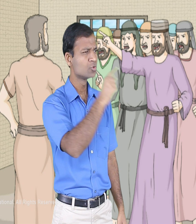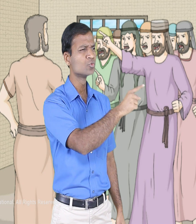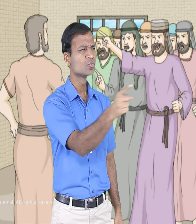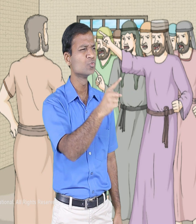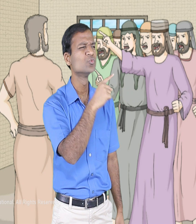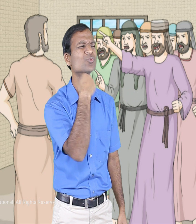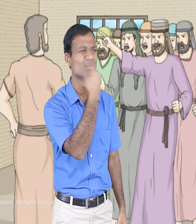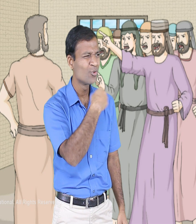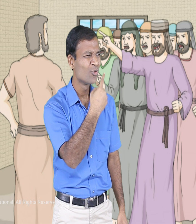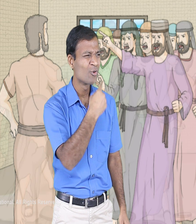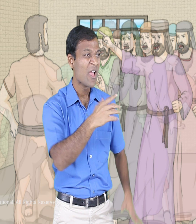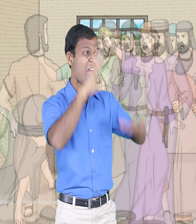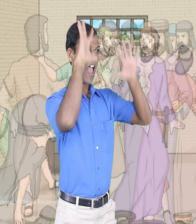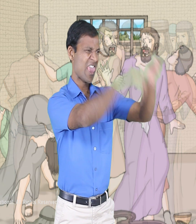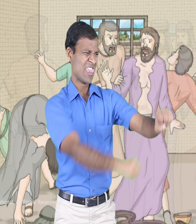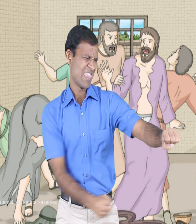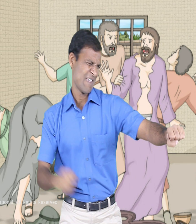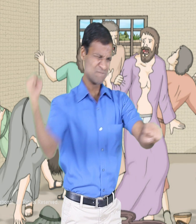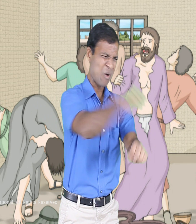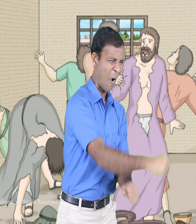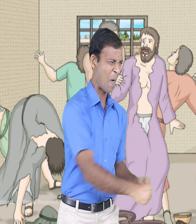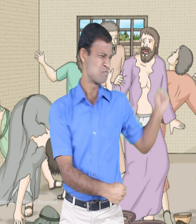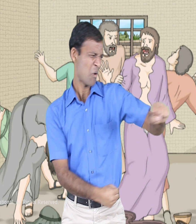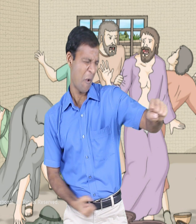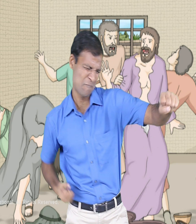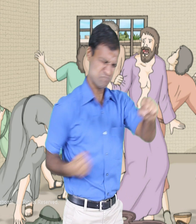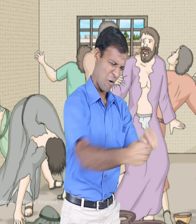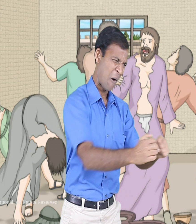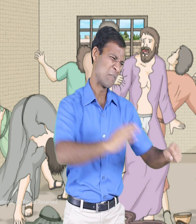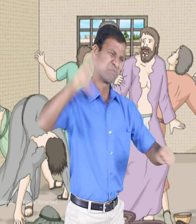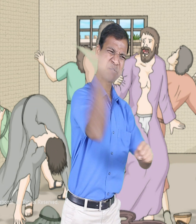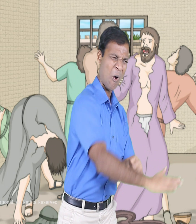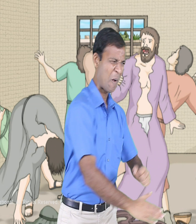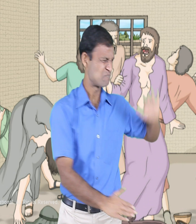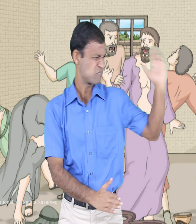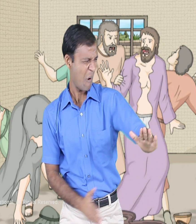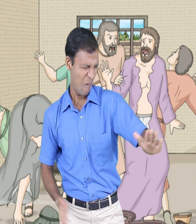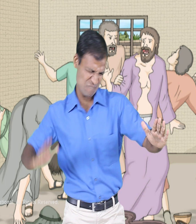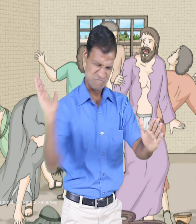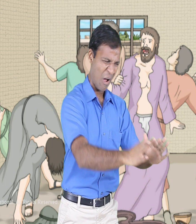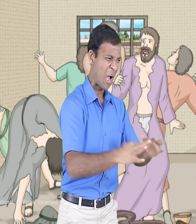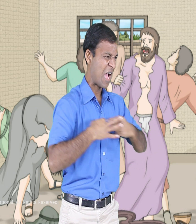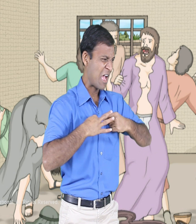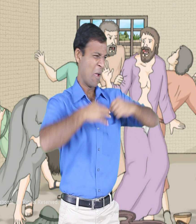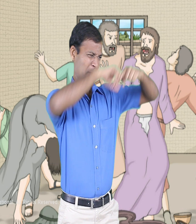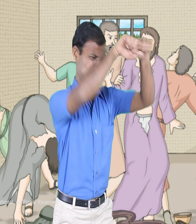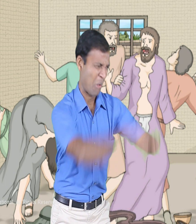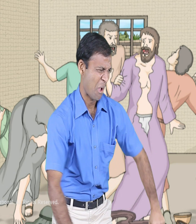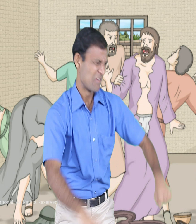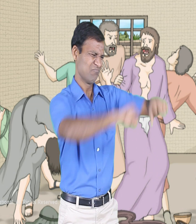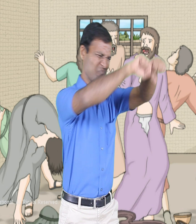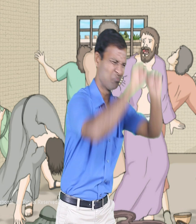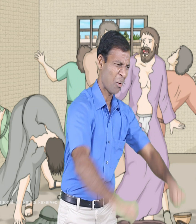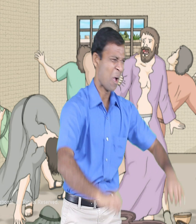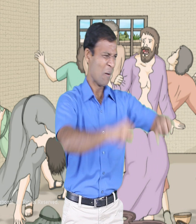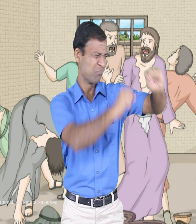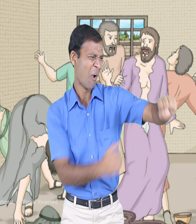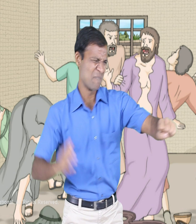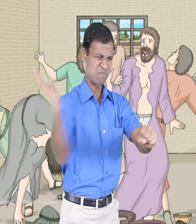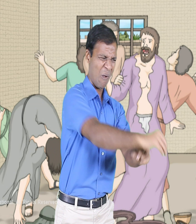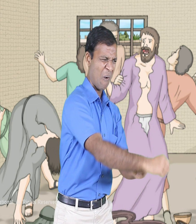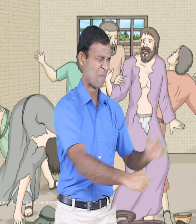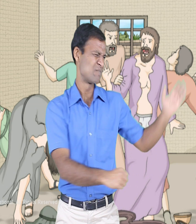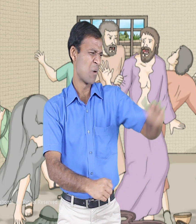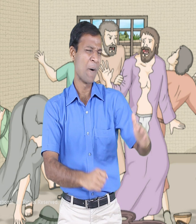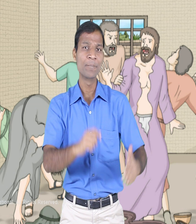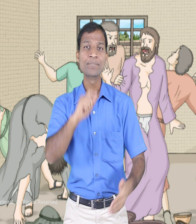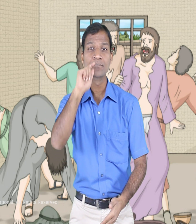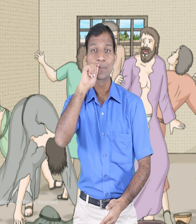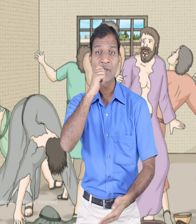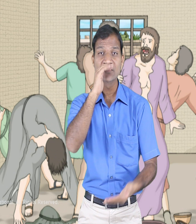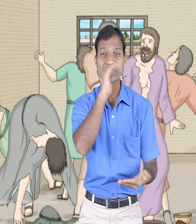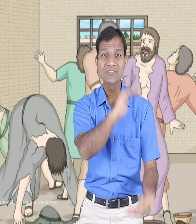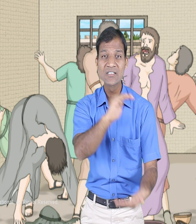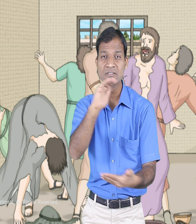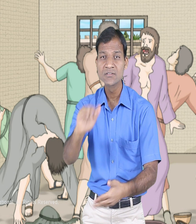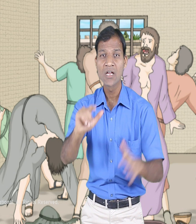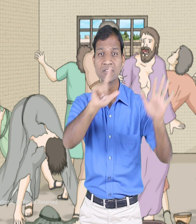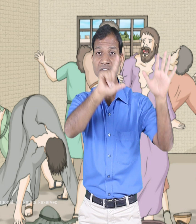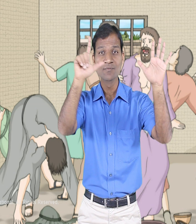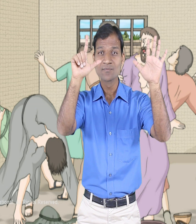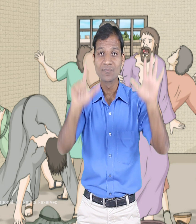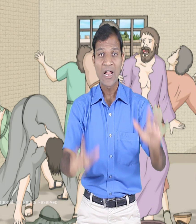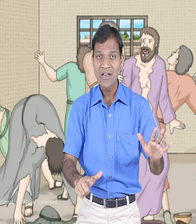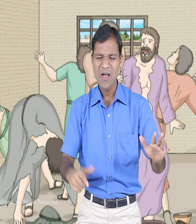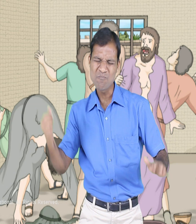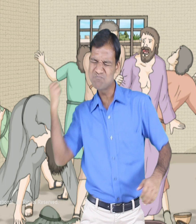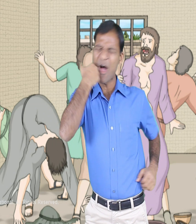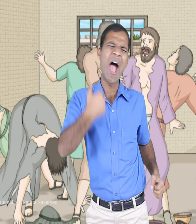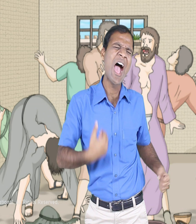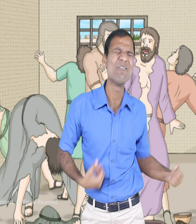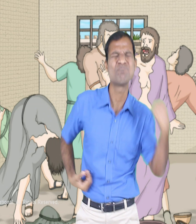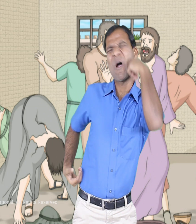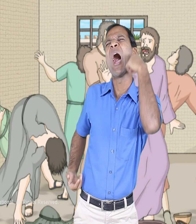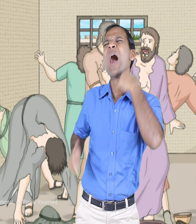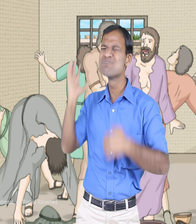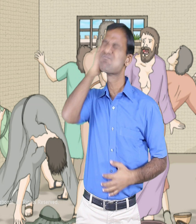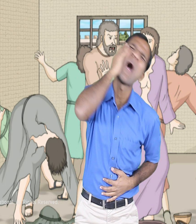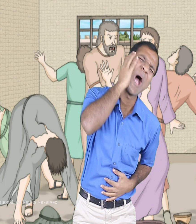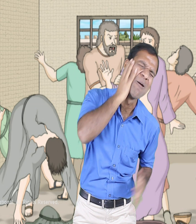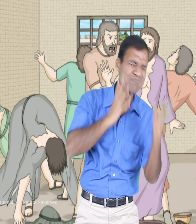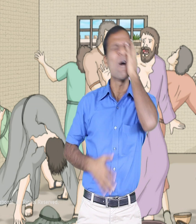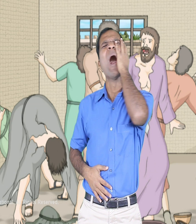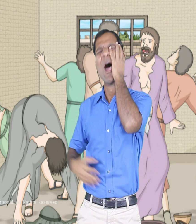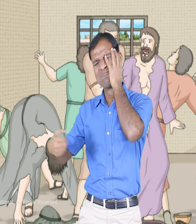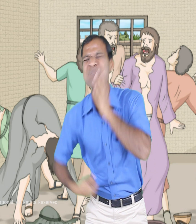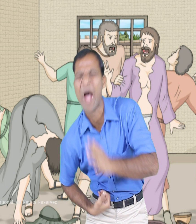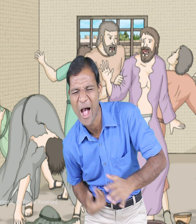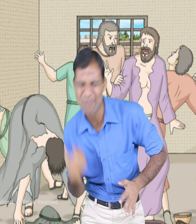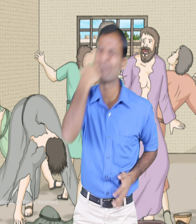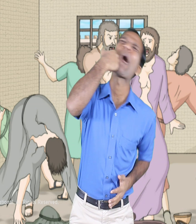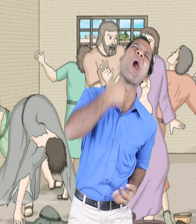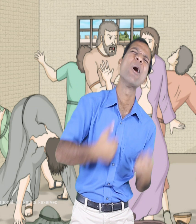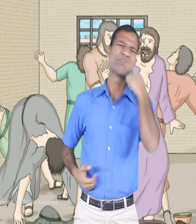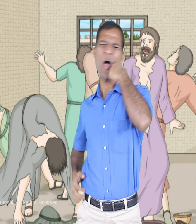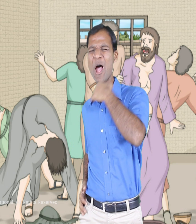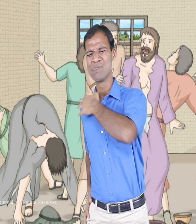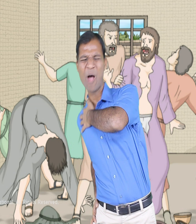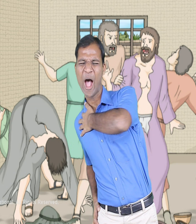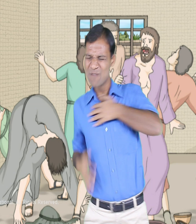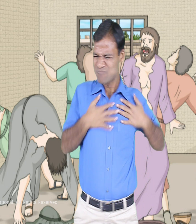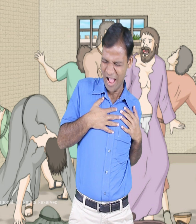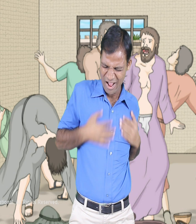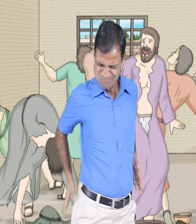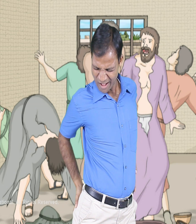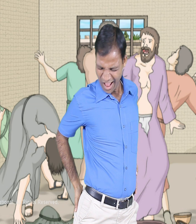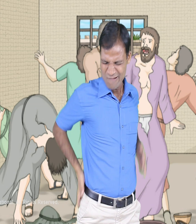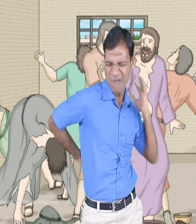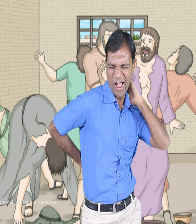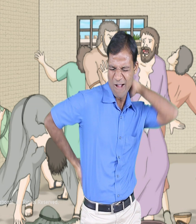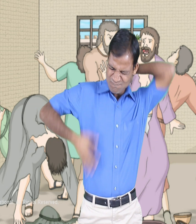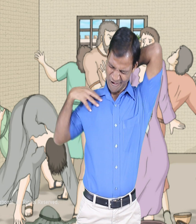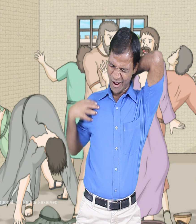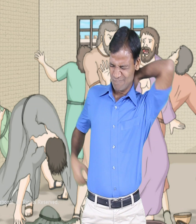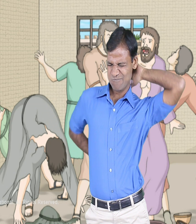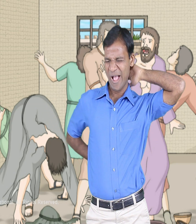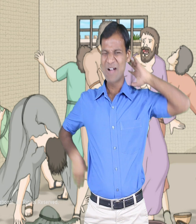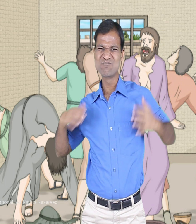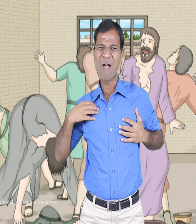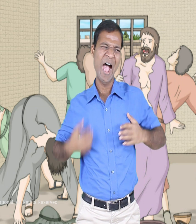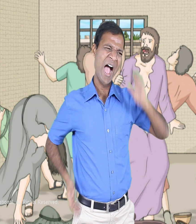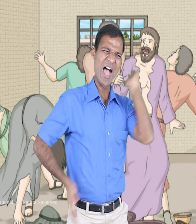Then the man with the evil spirit jumped on them and overpowered them all.